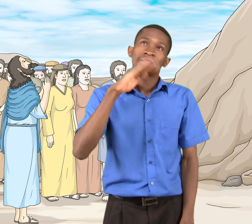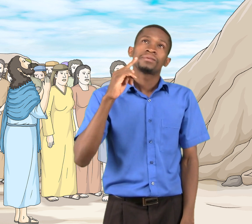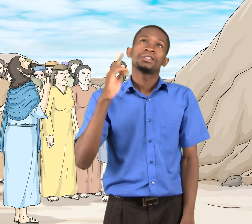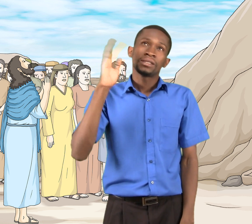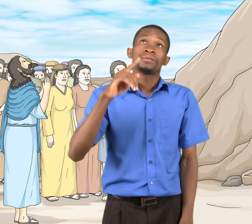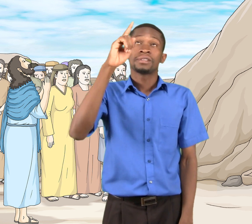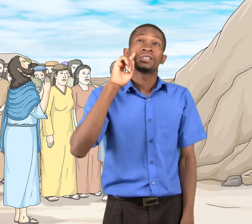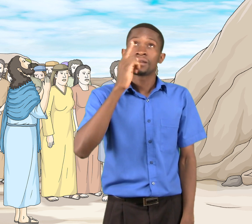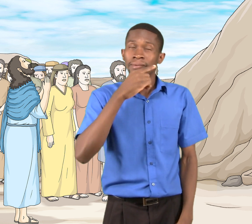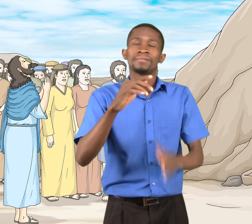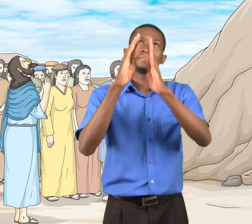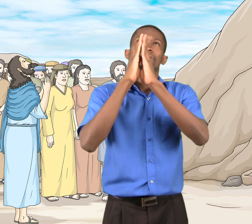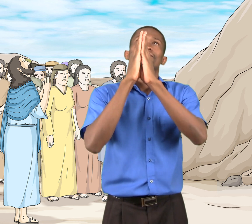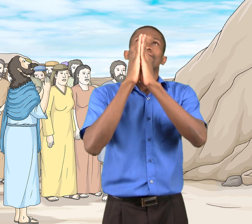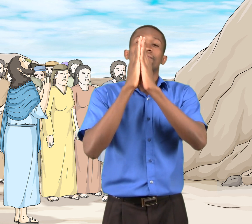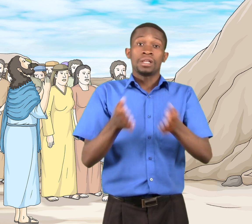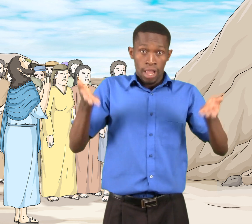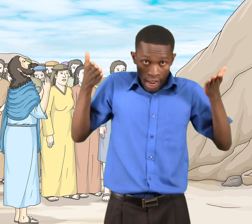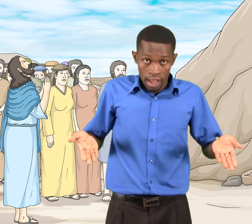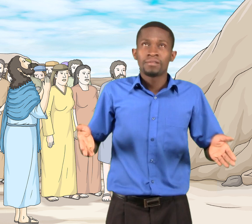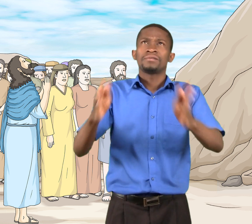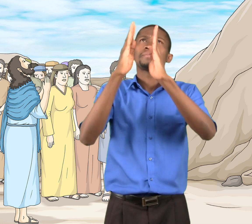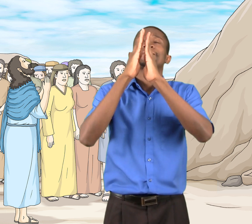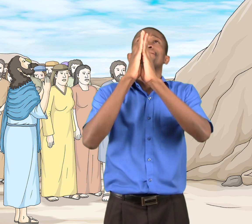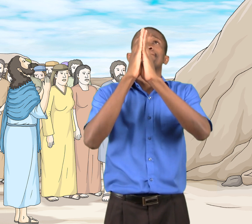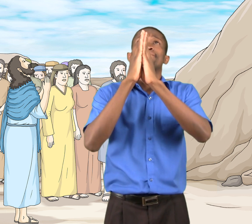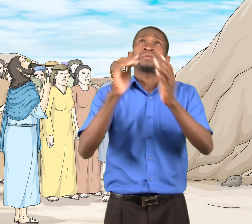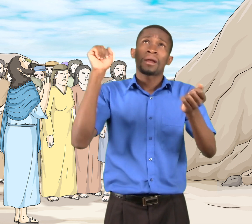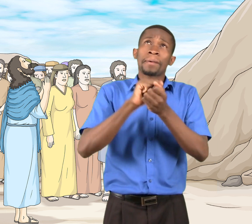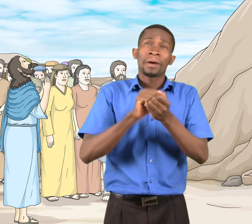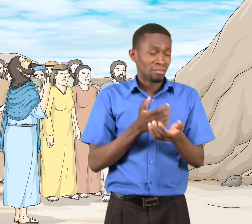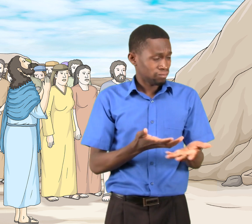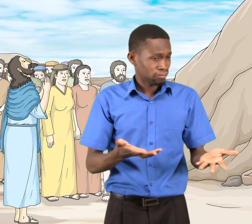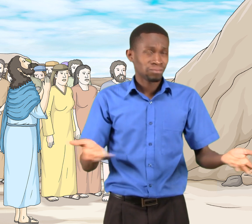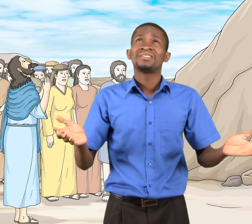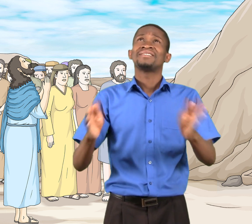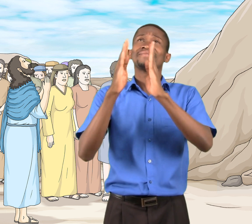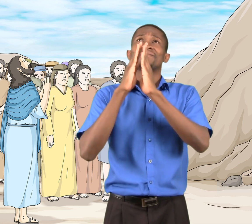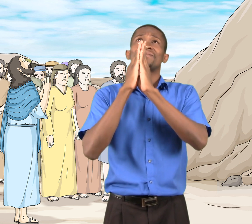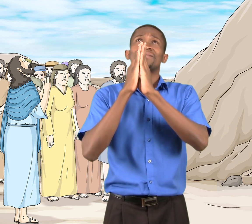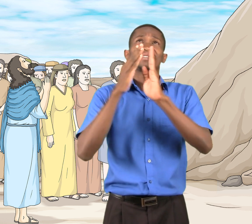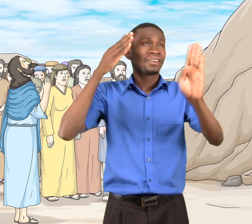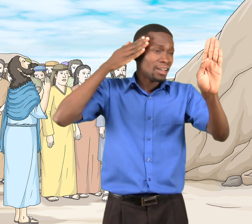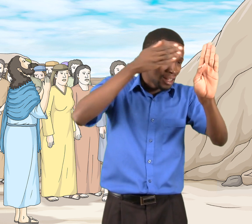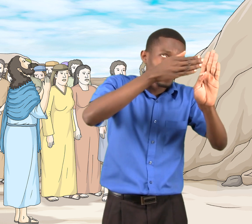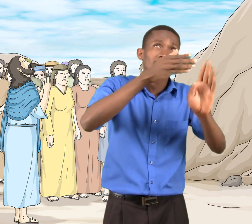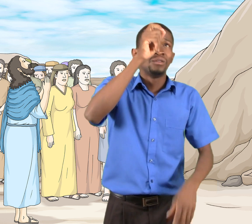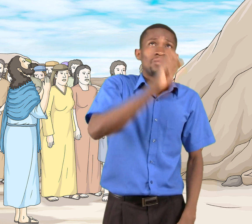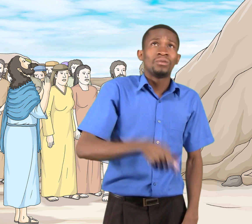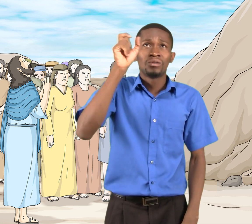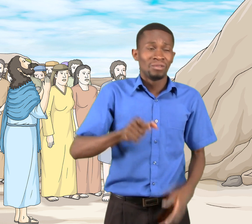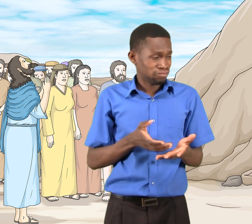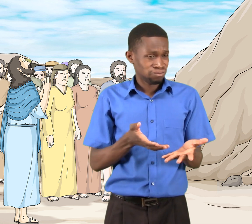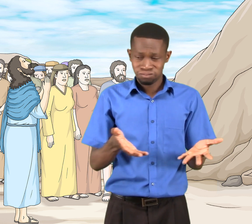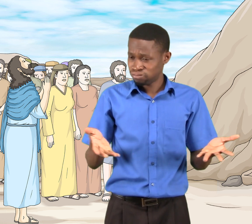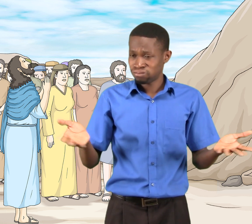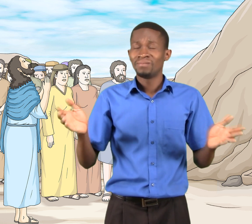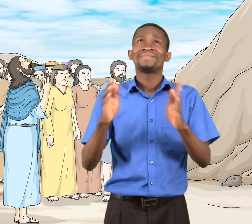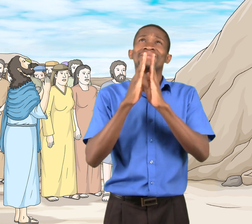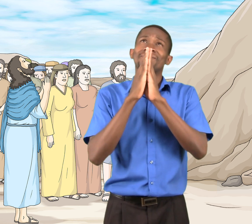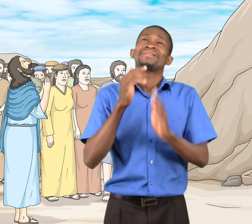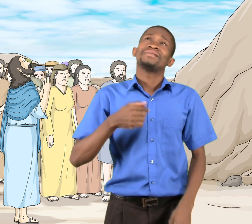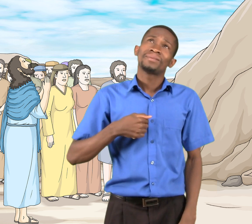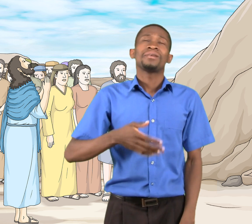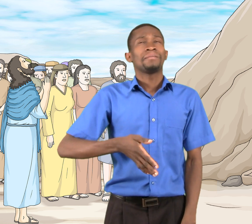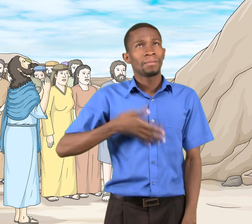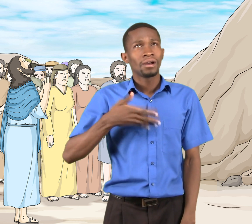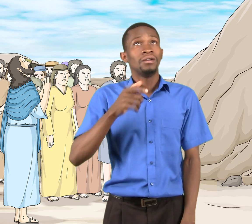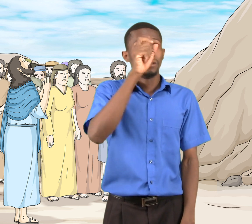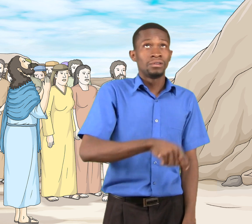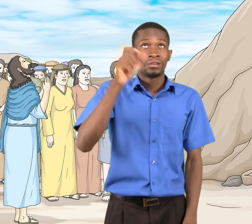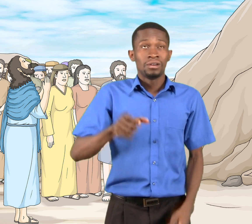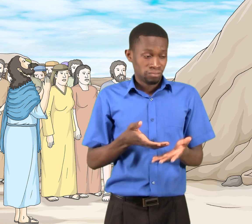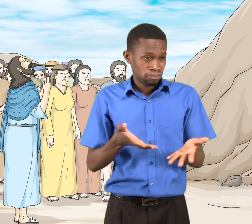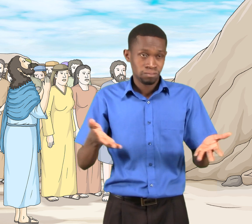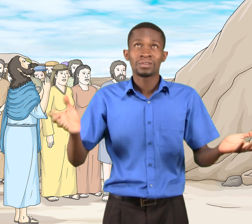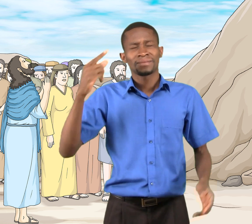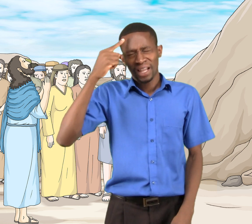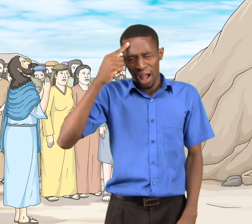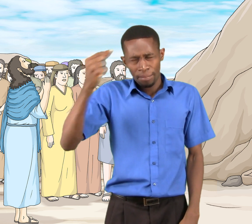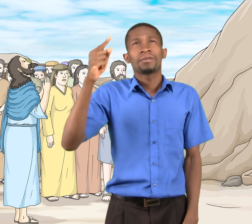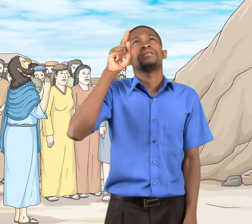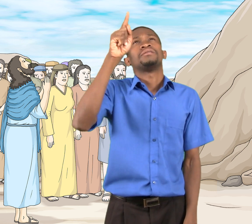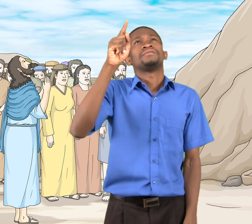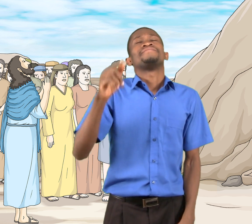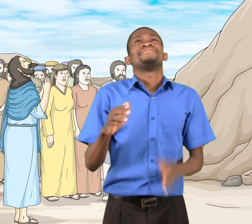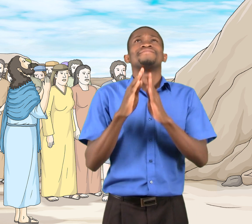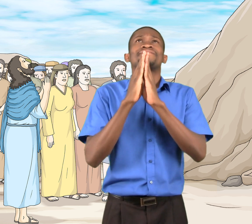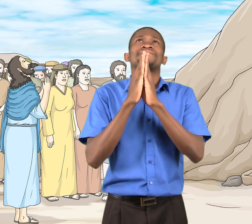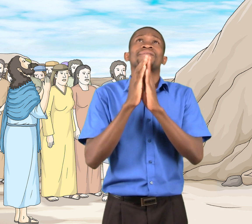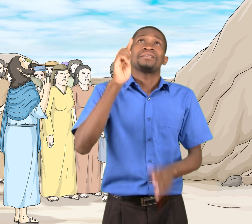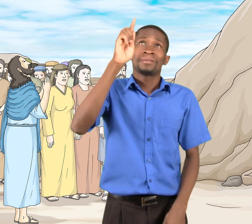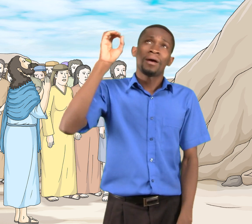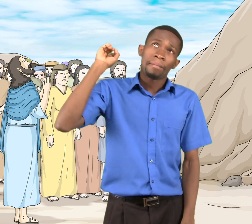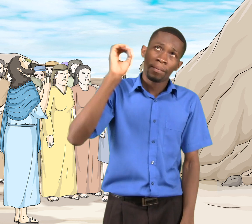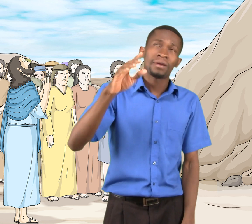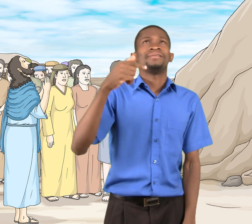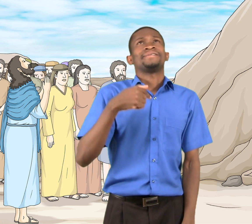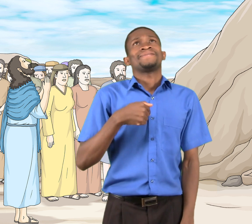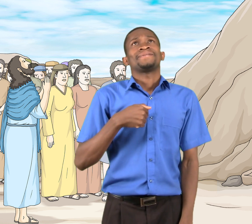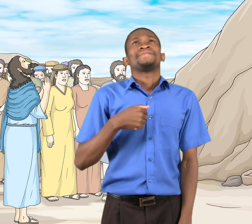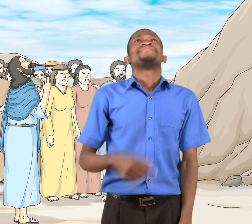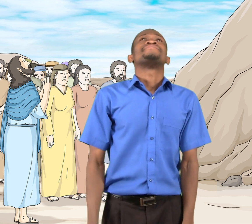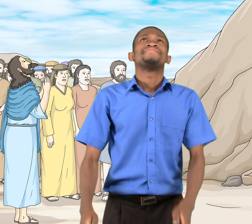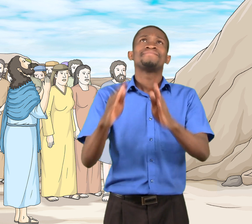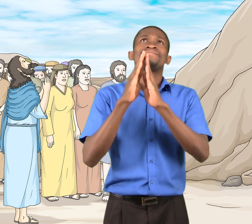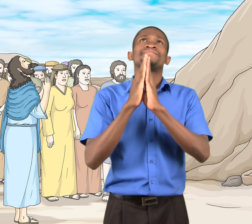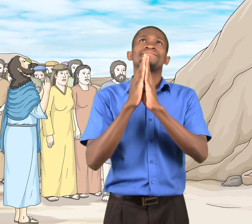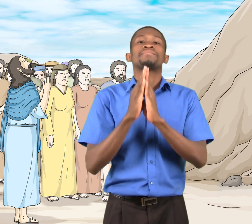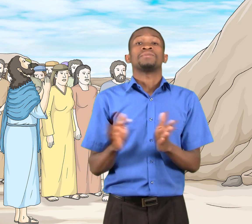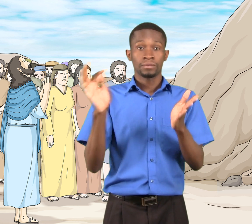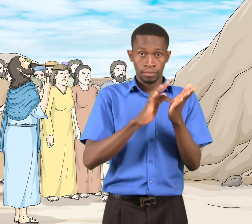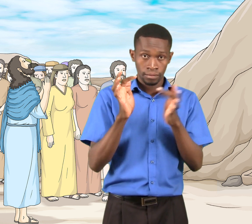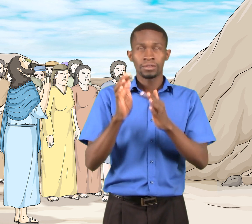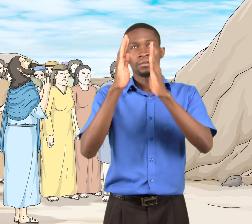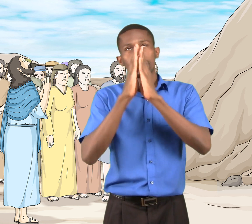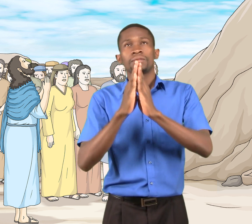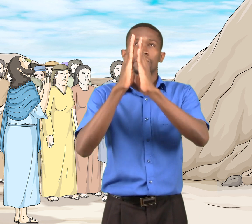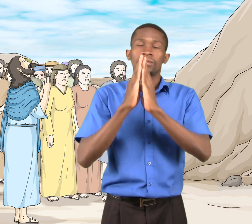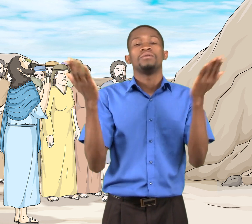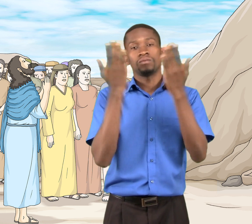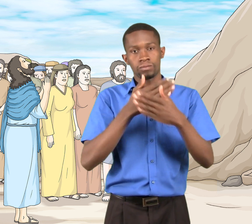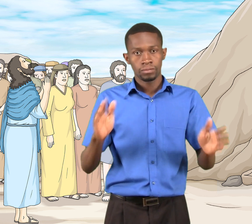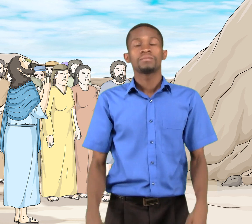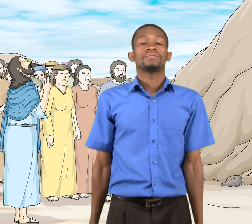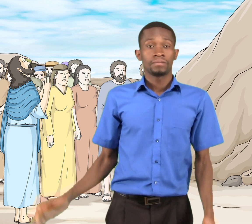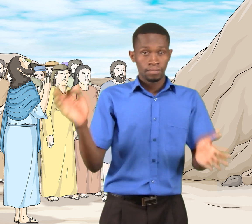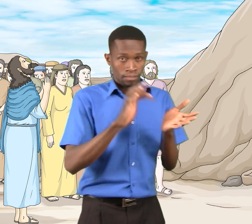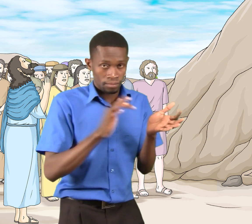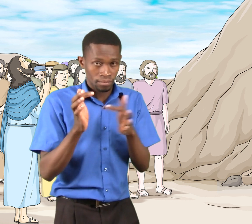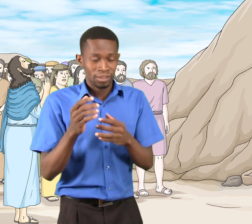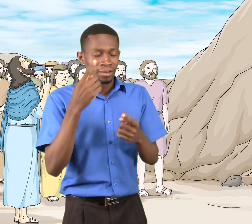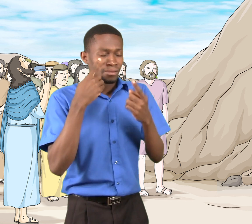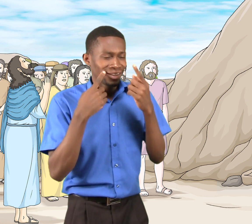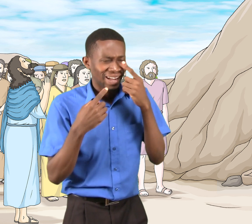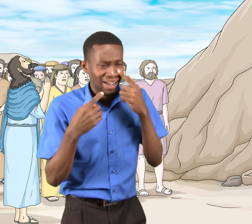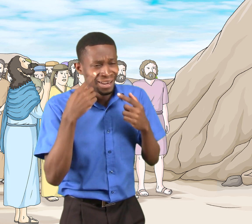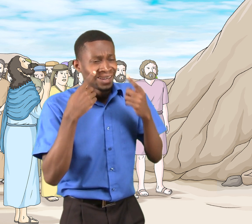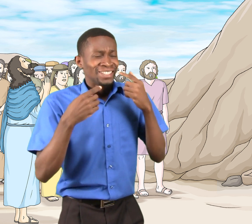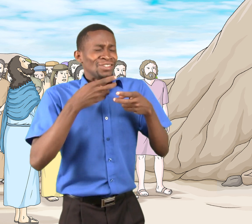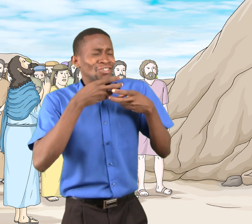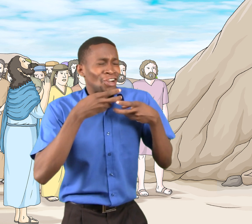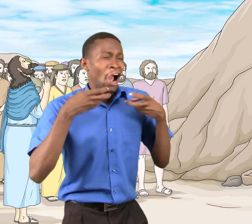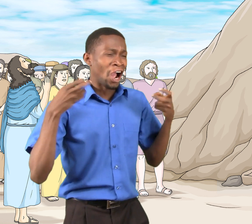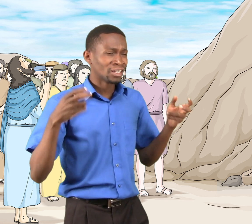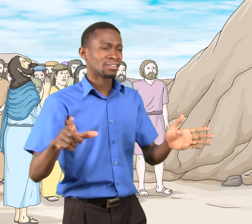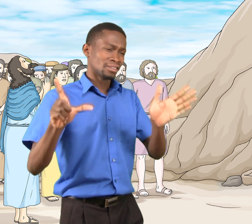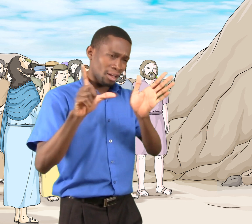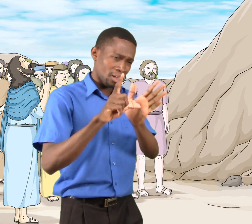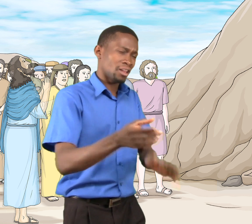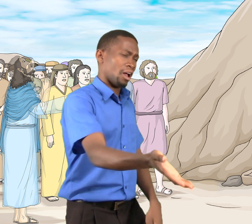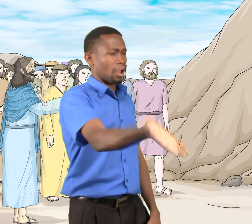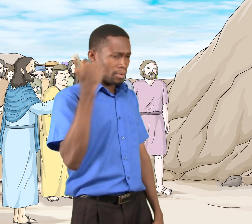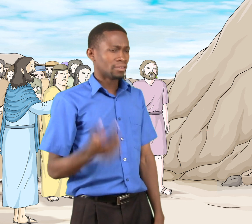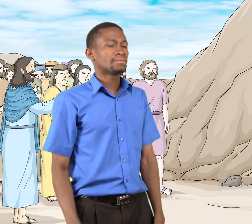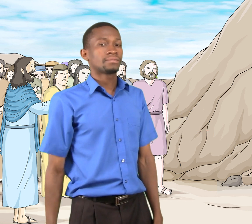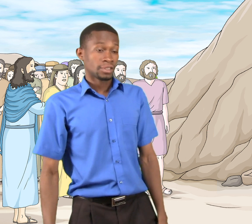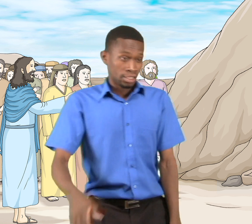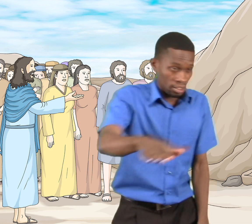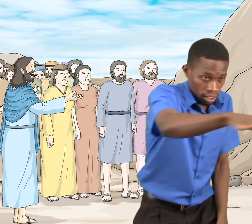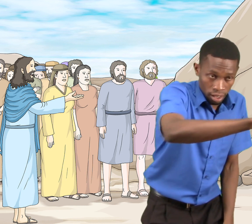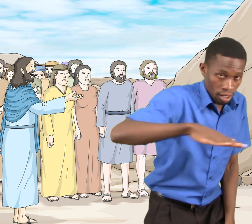I knew that You always hear Me, but I say this for the benefit of the people standing here, so they may believe that You sent Me.”